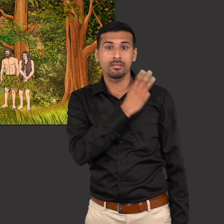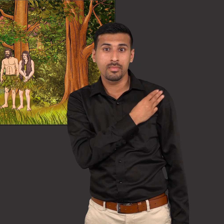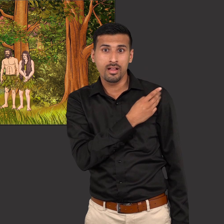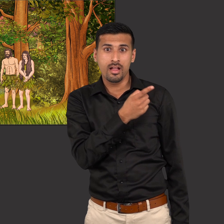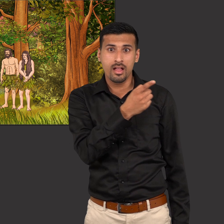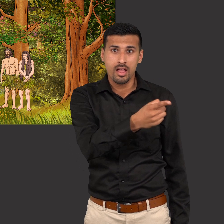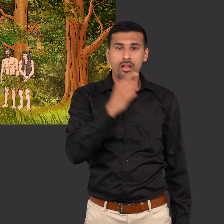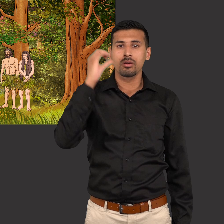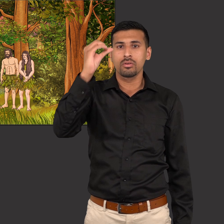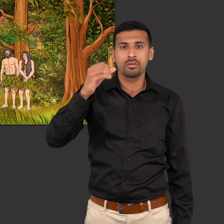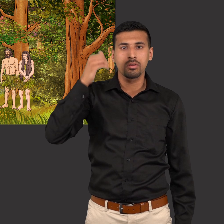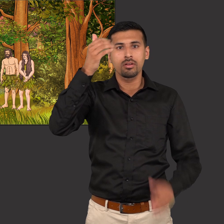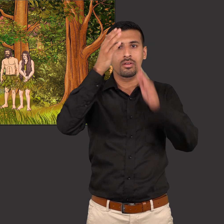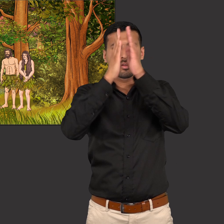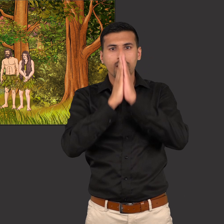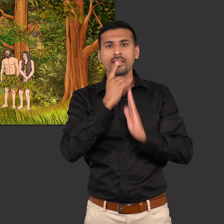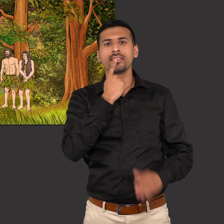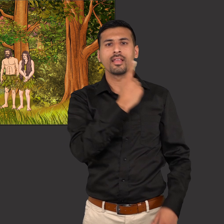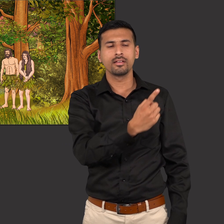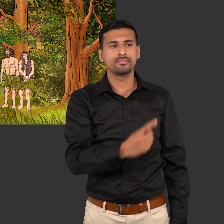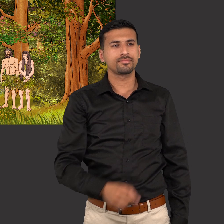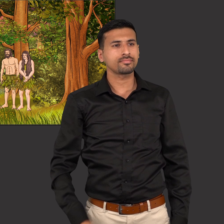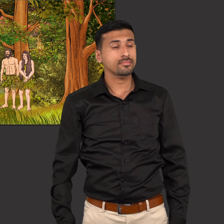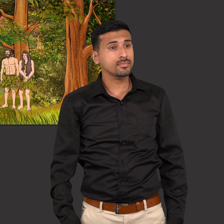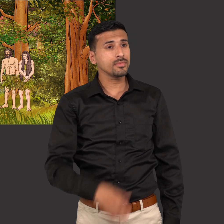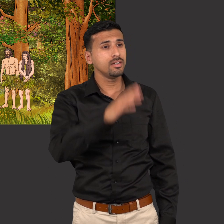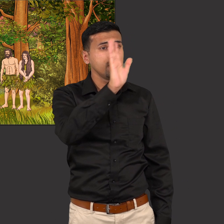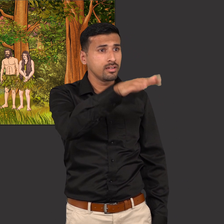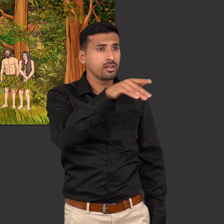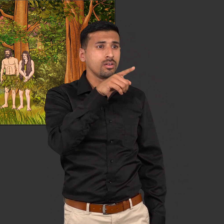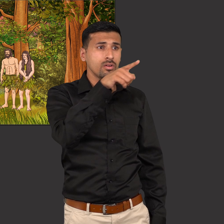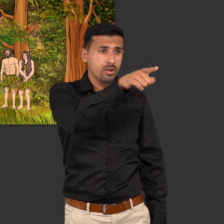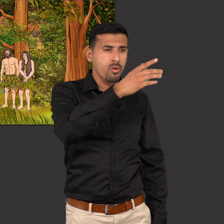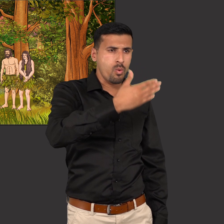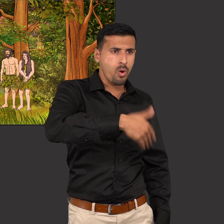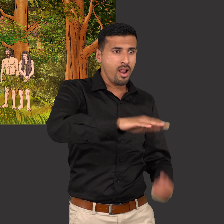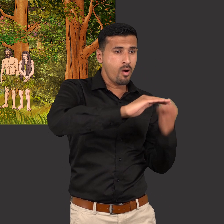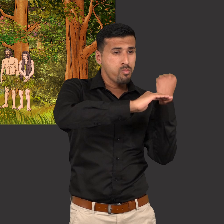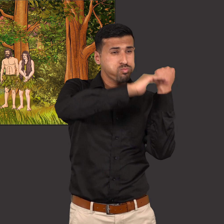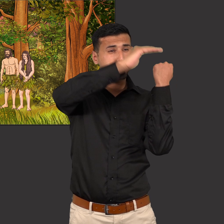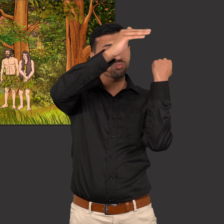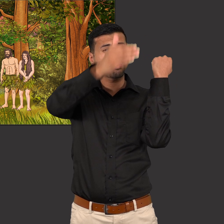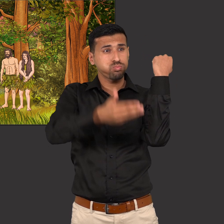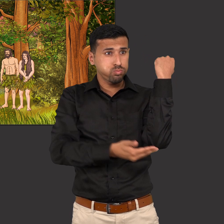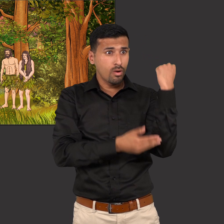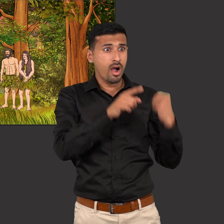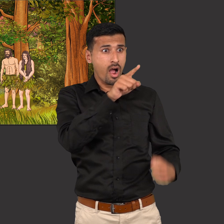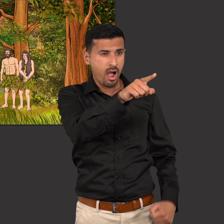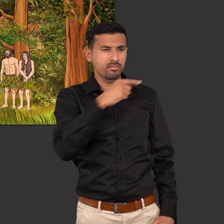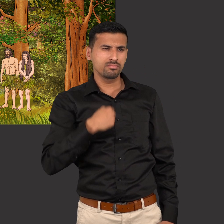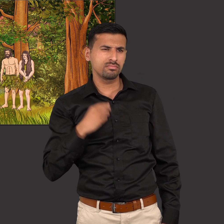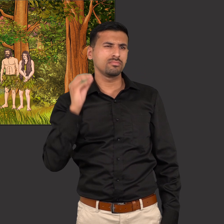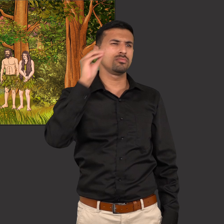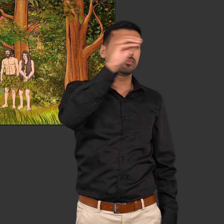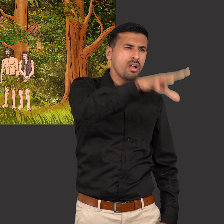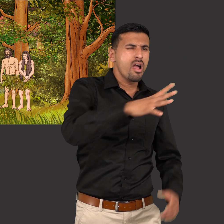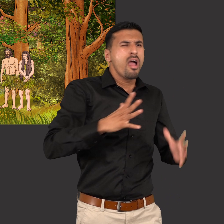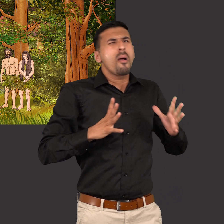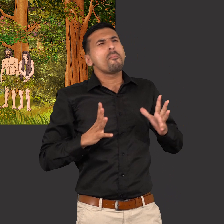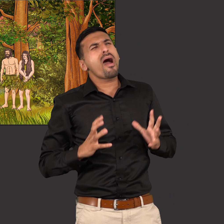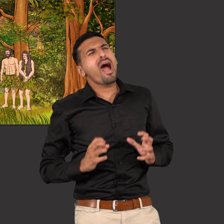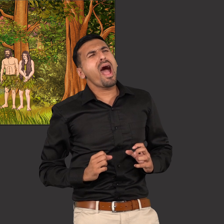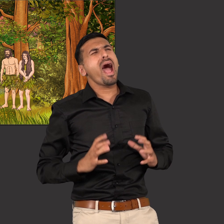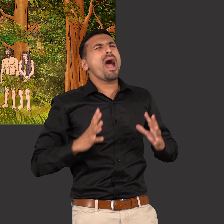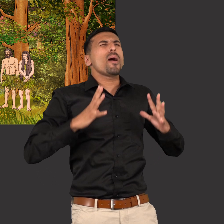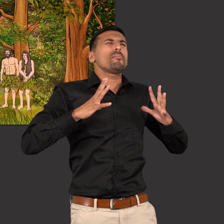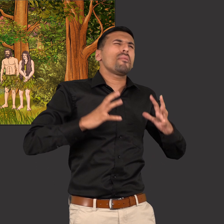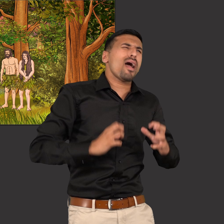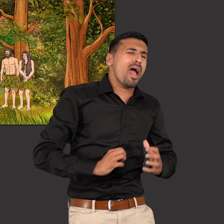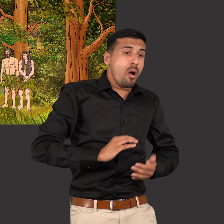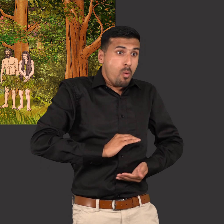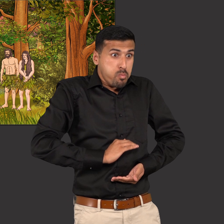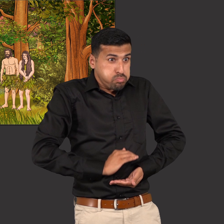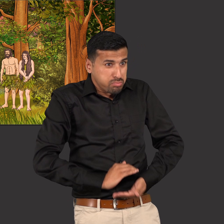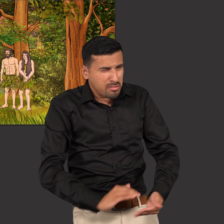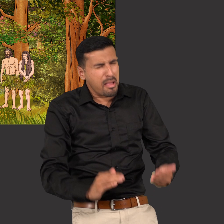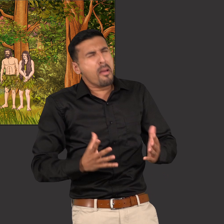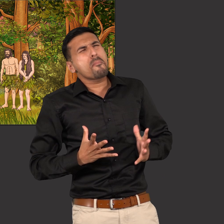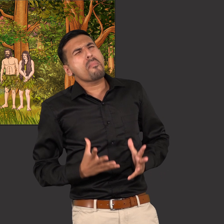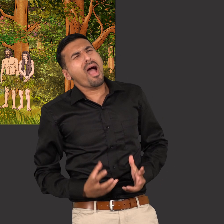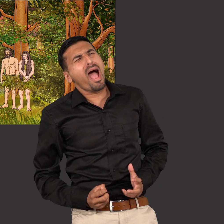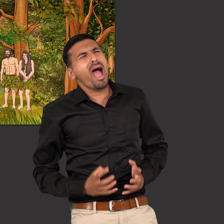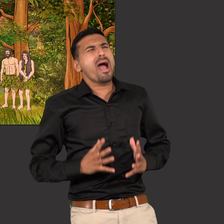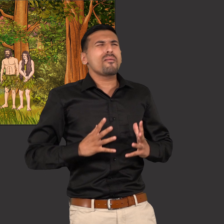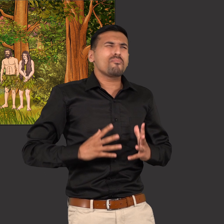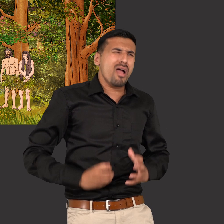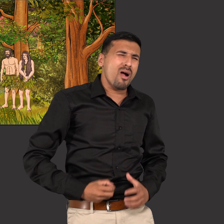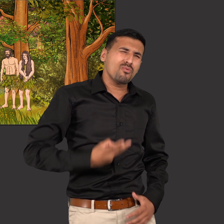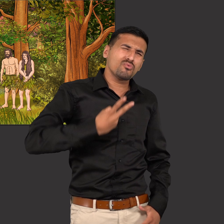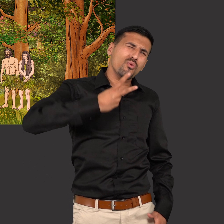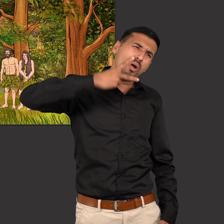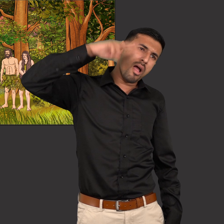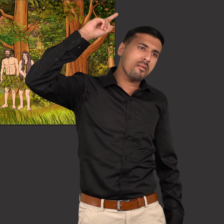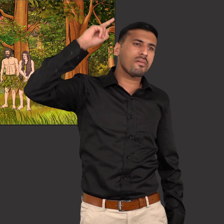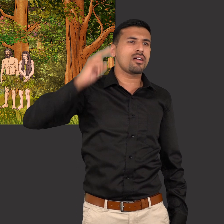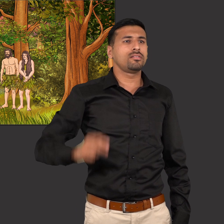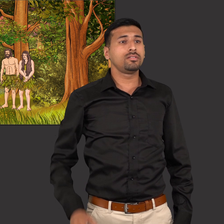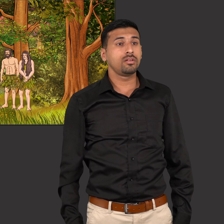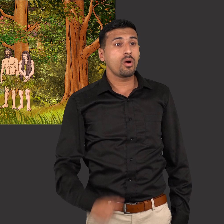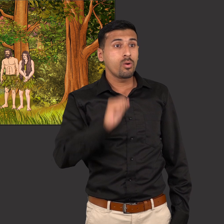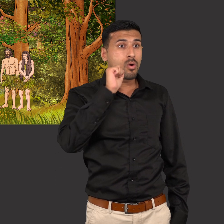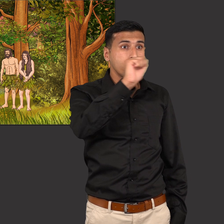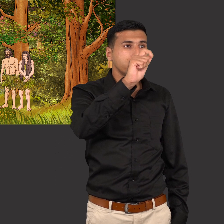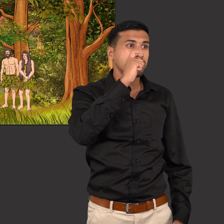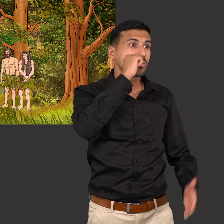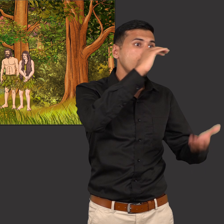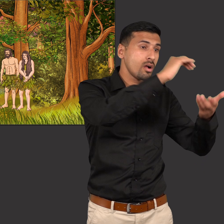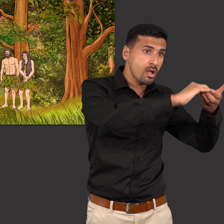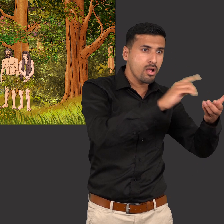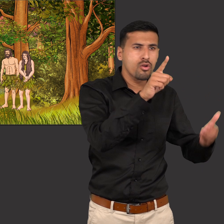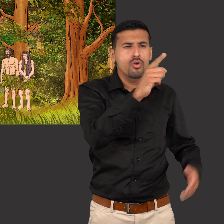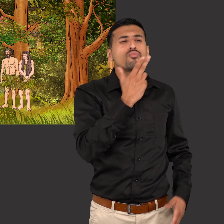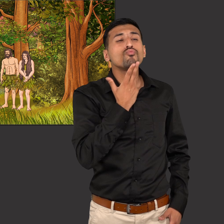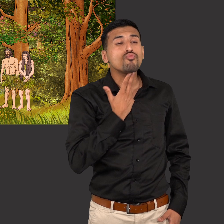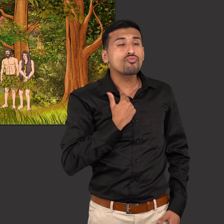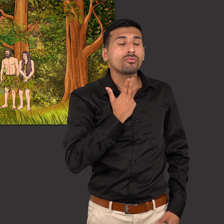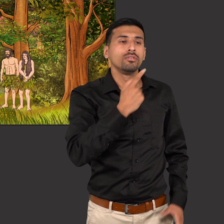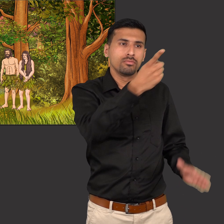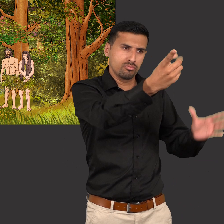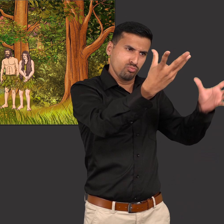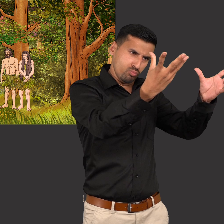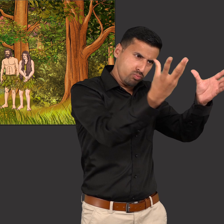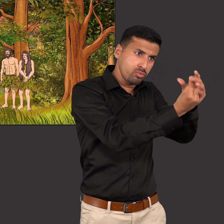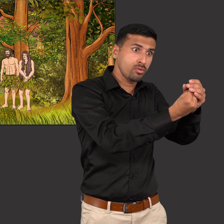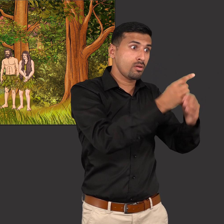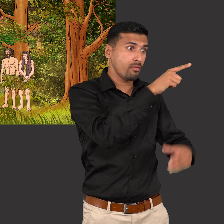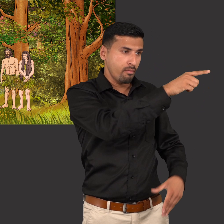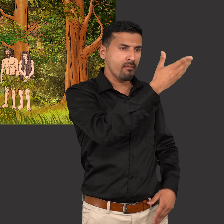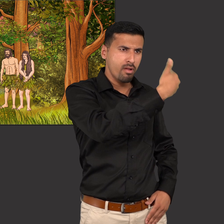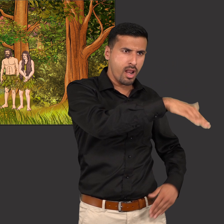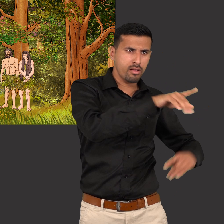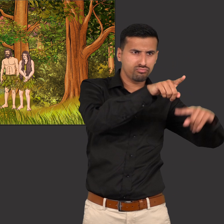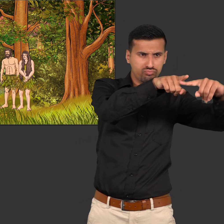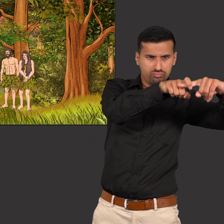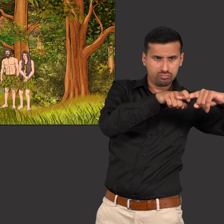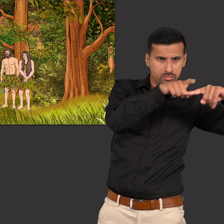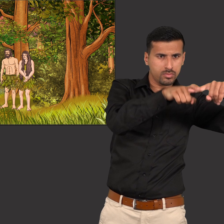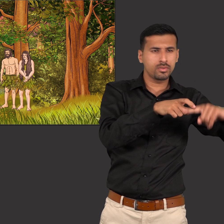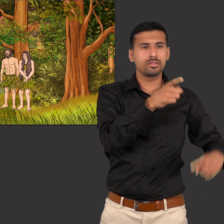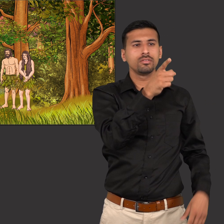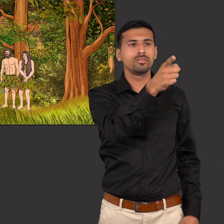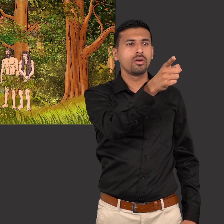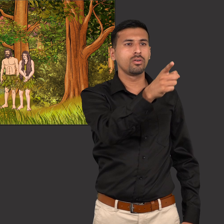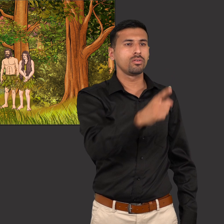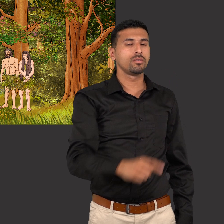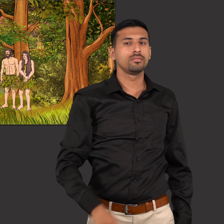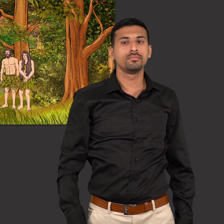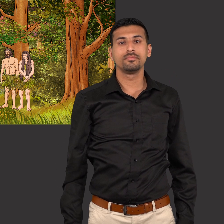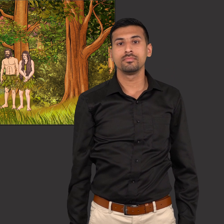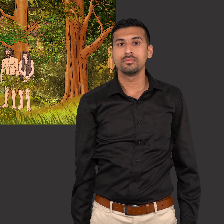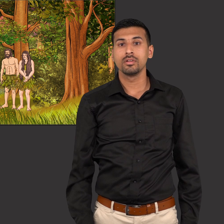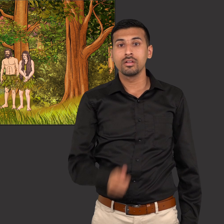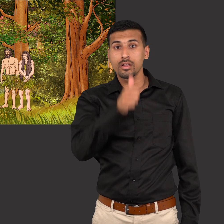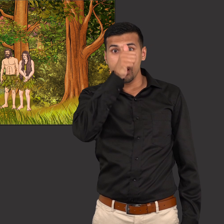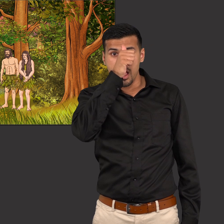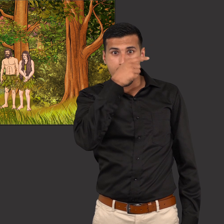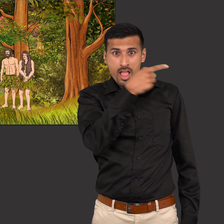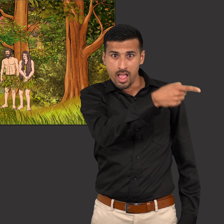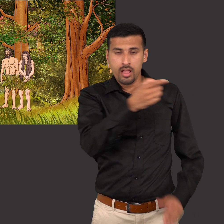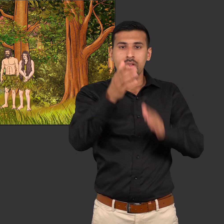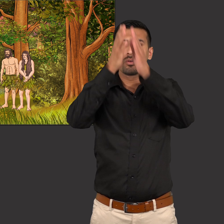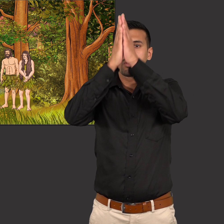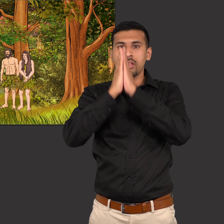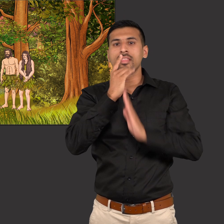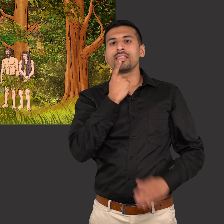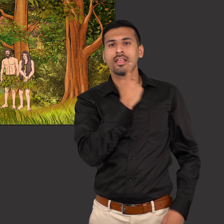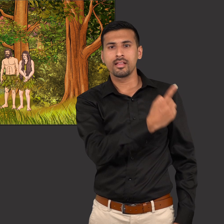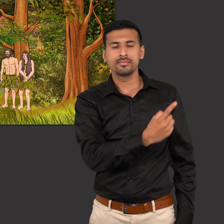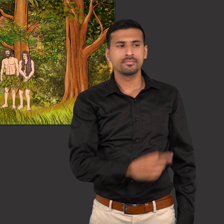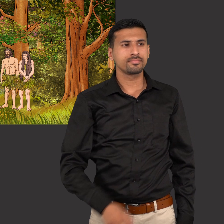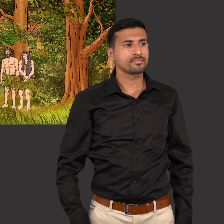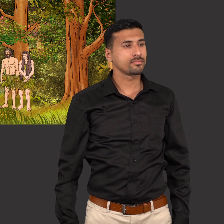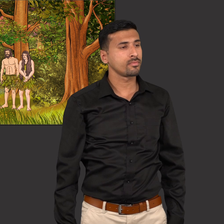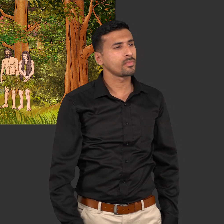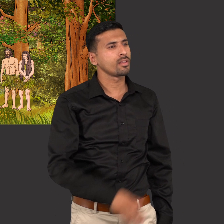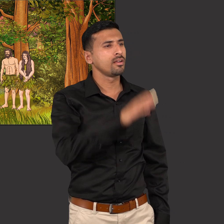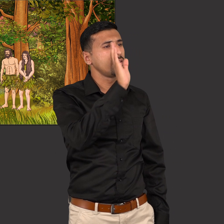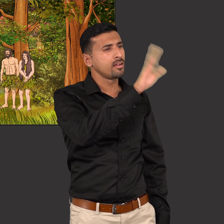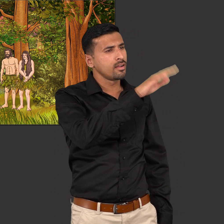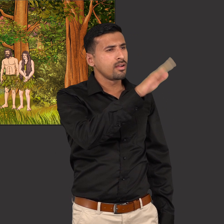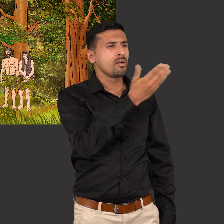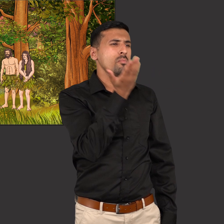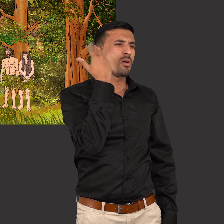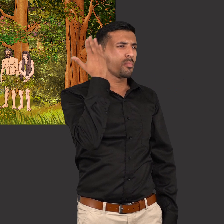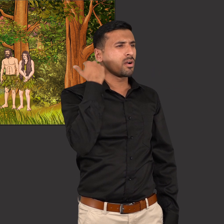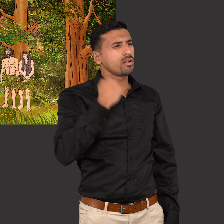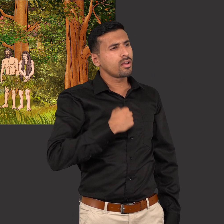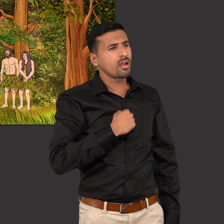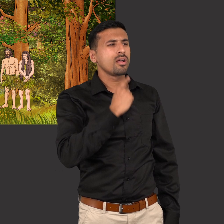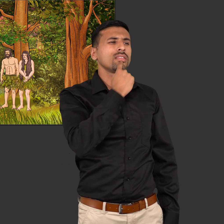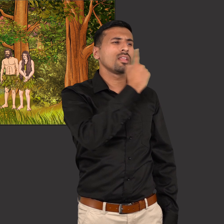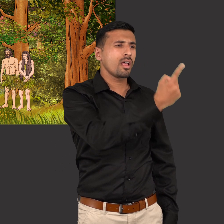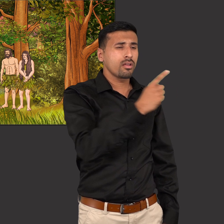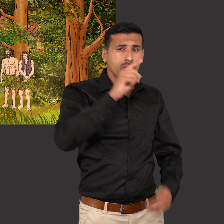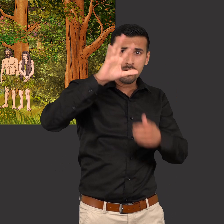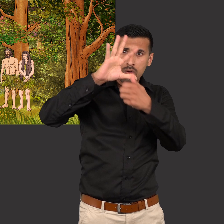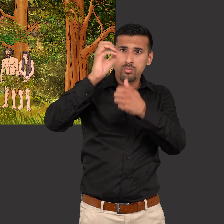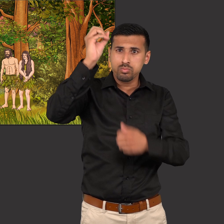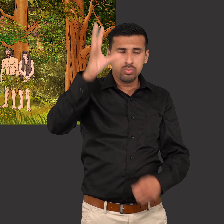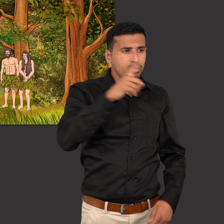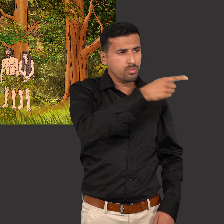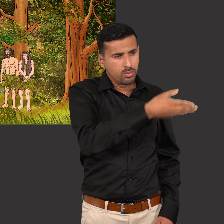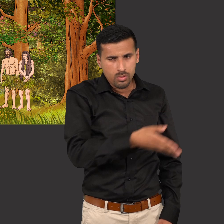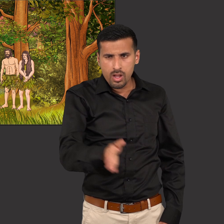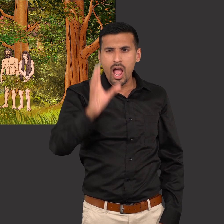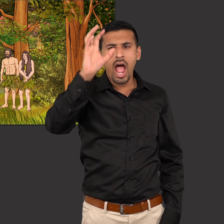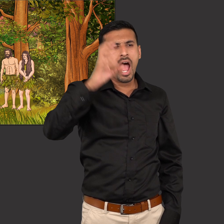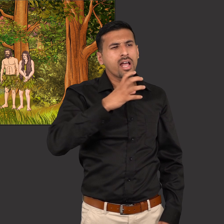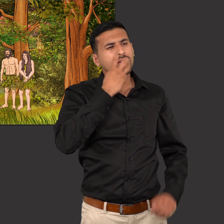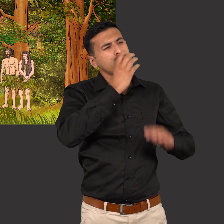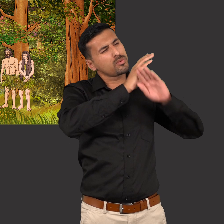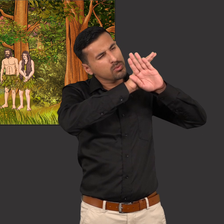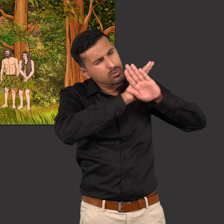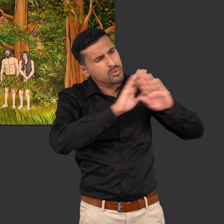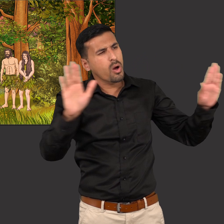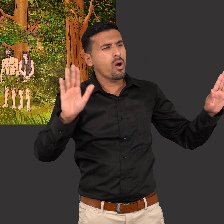He will crush your head, and you will strike his heel.” To the woman He said: “I will sharply increase your pain in childbirth;